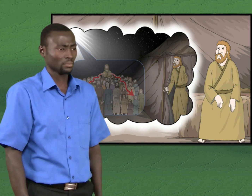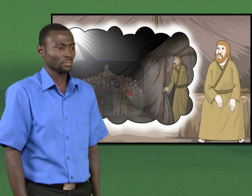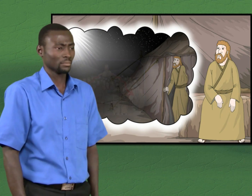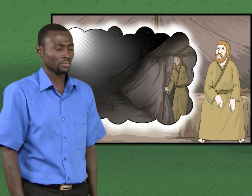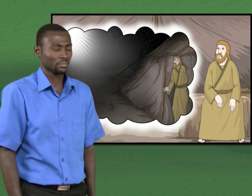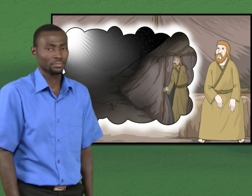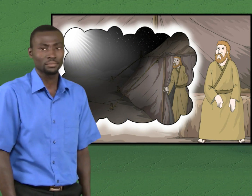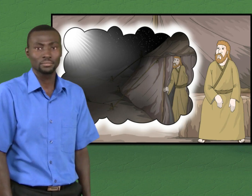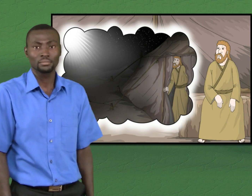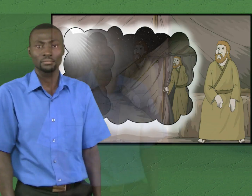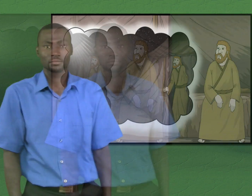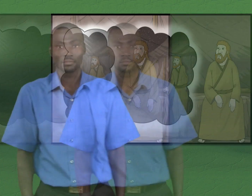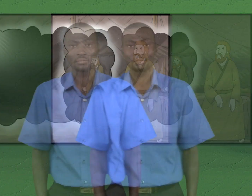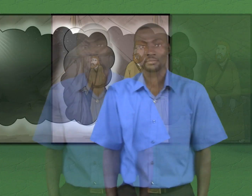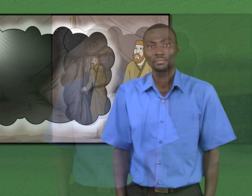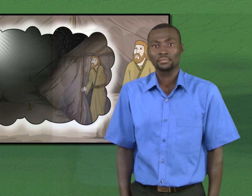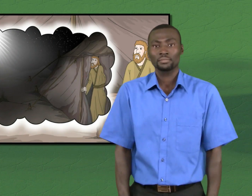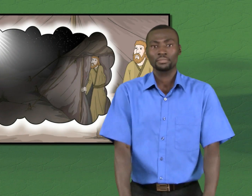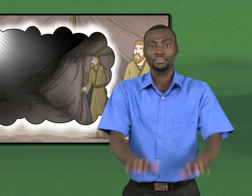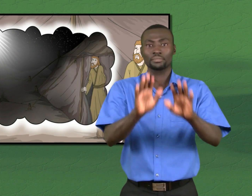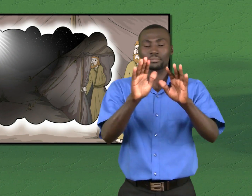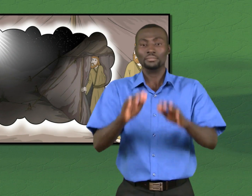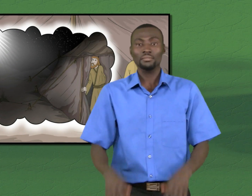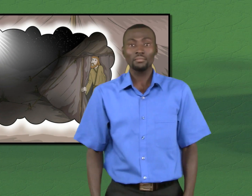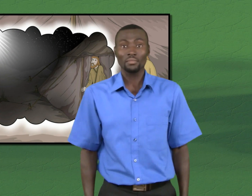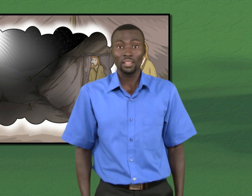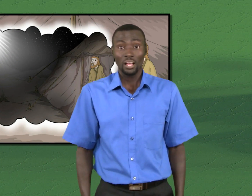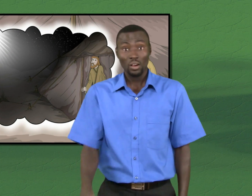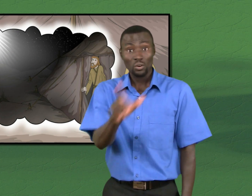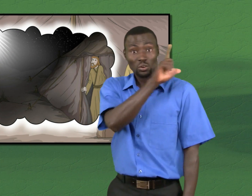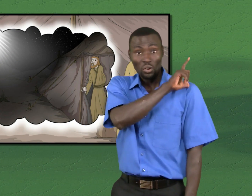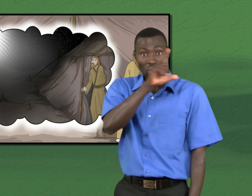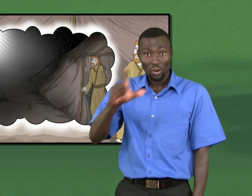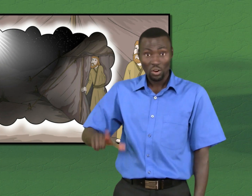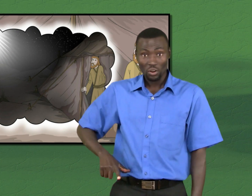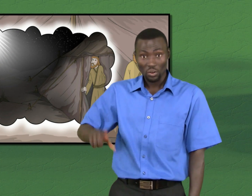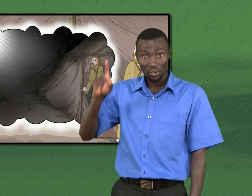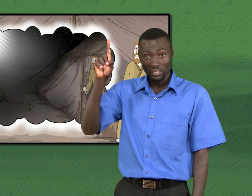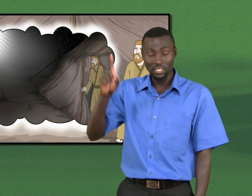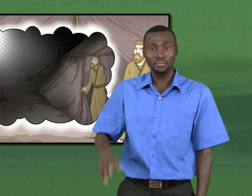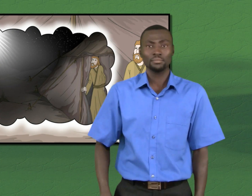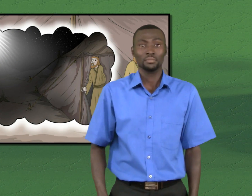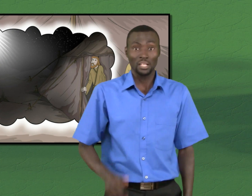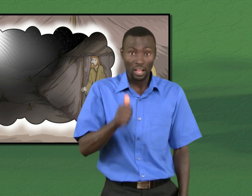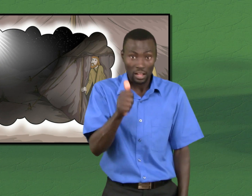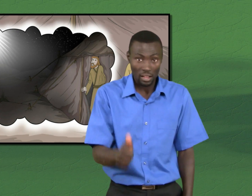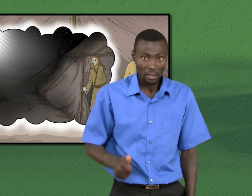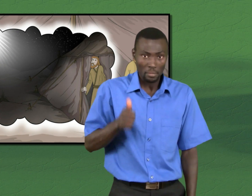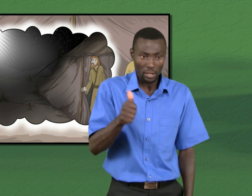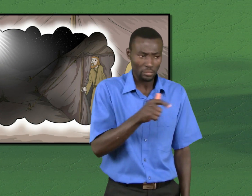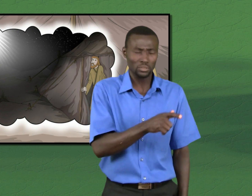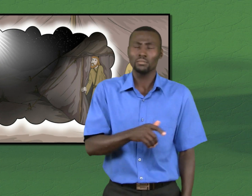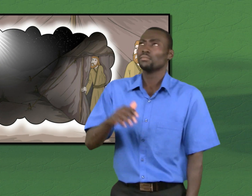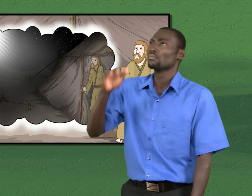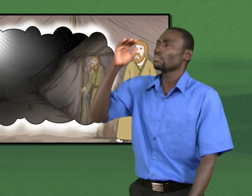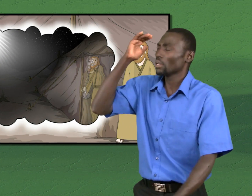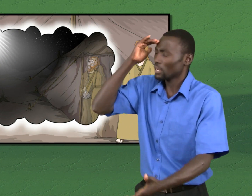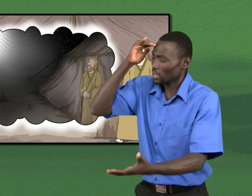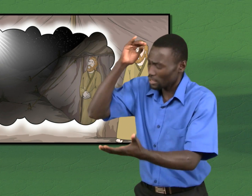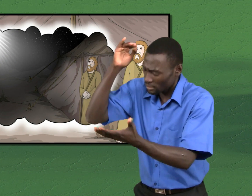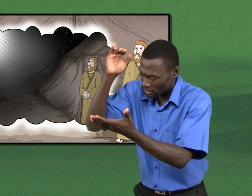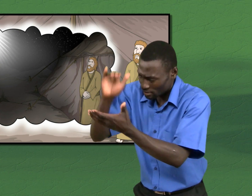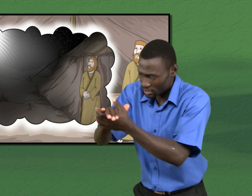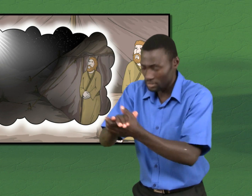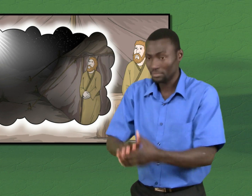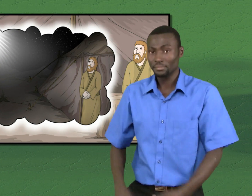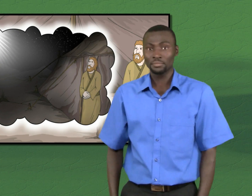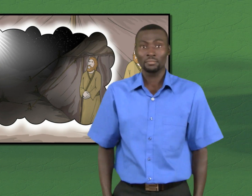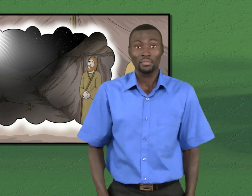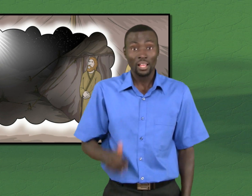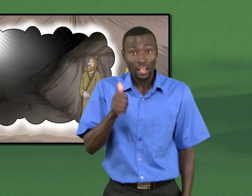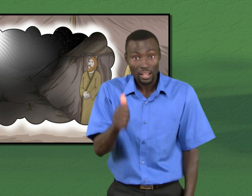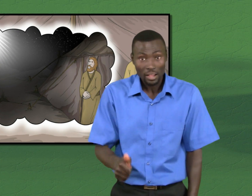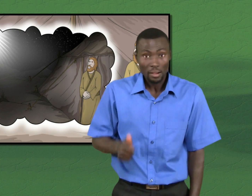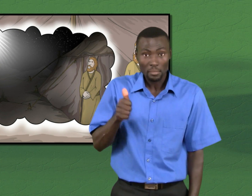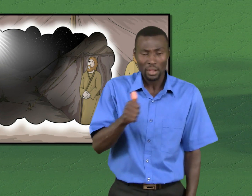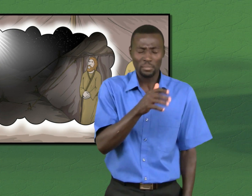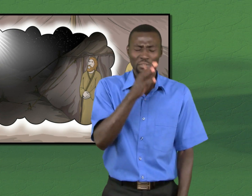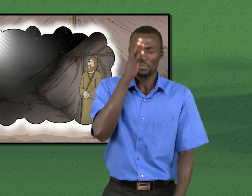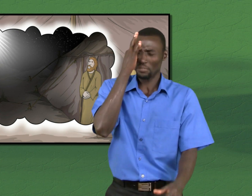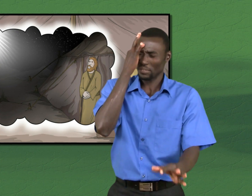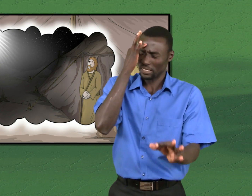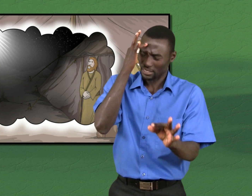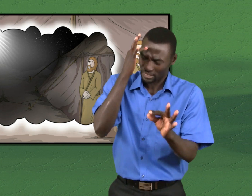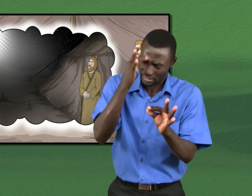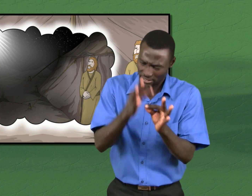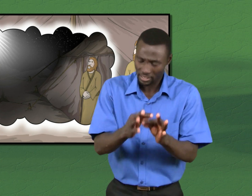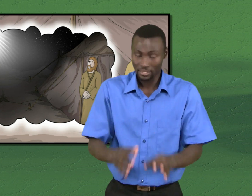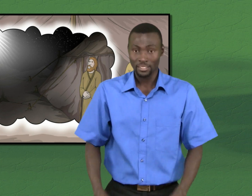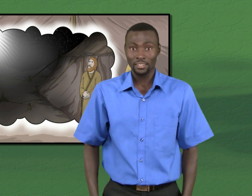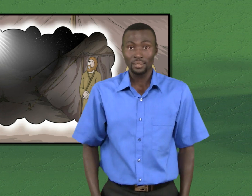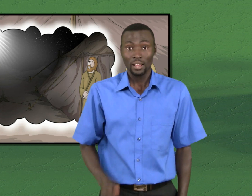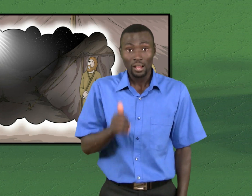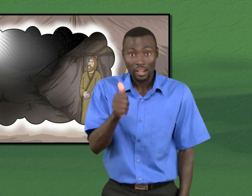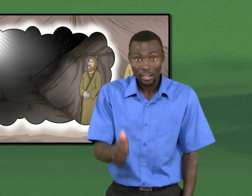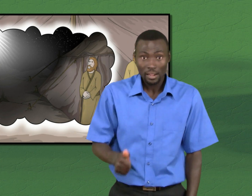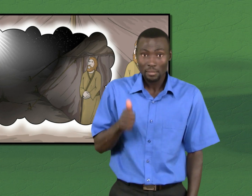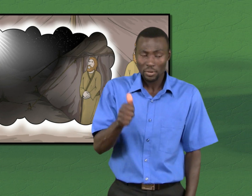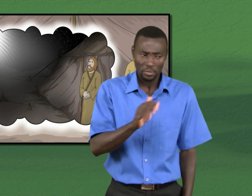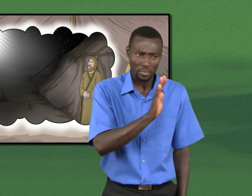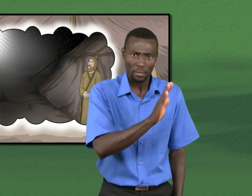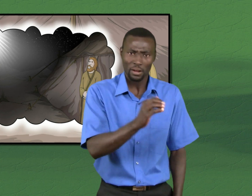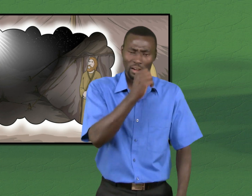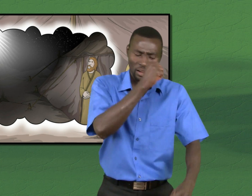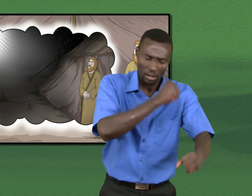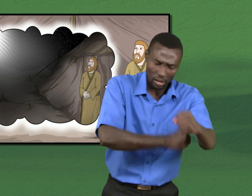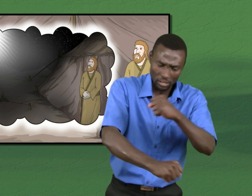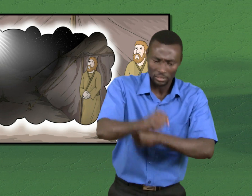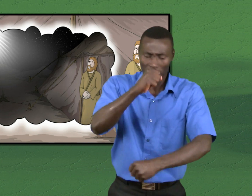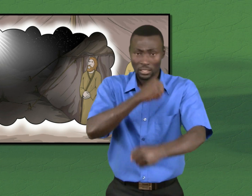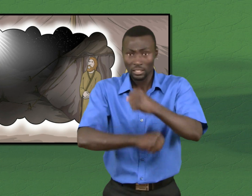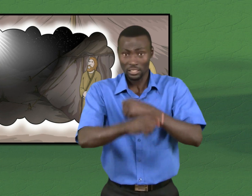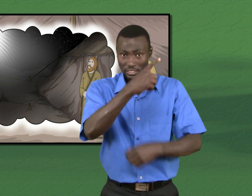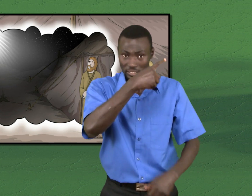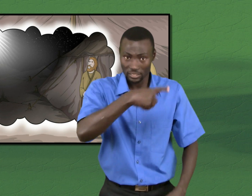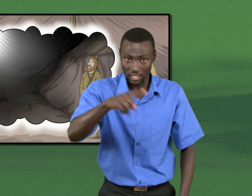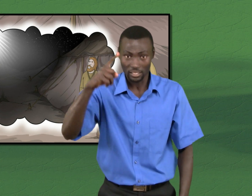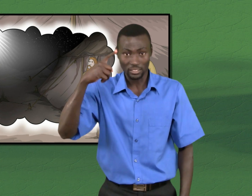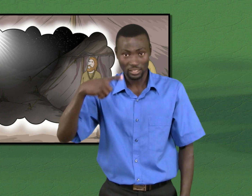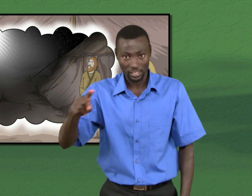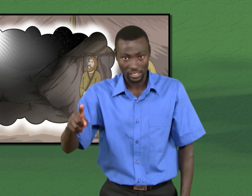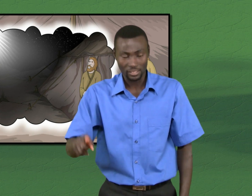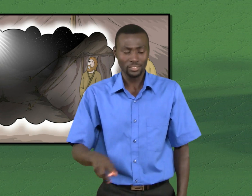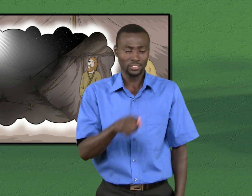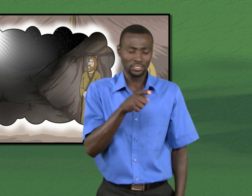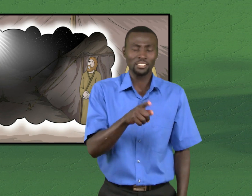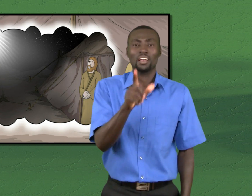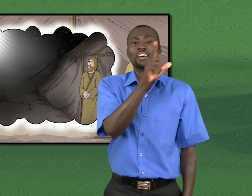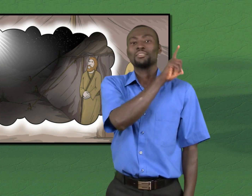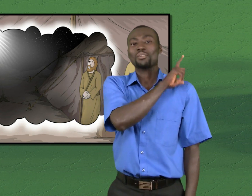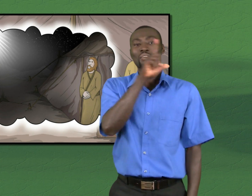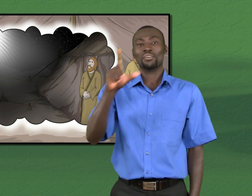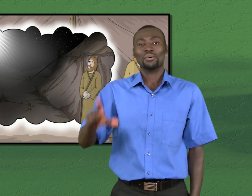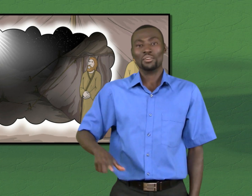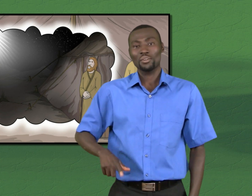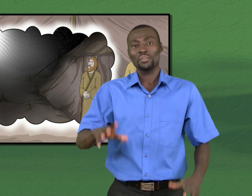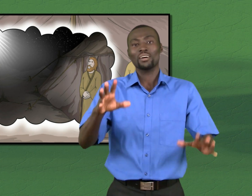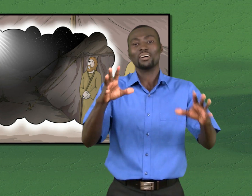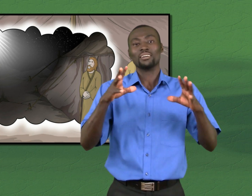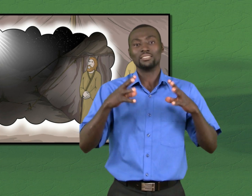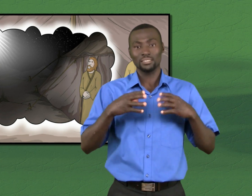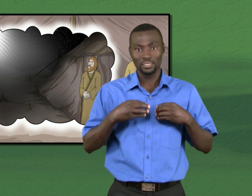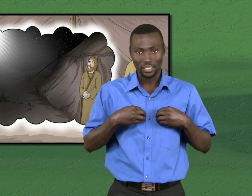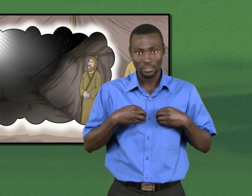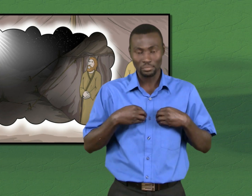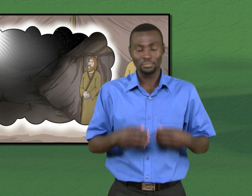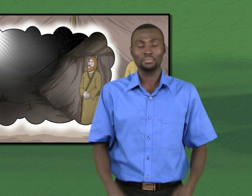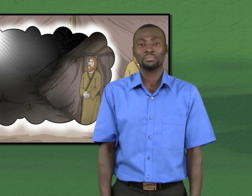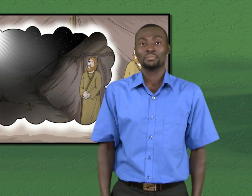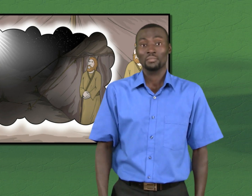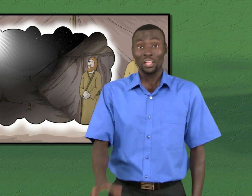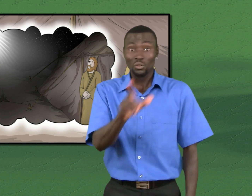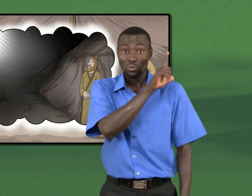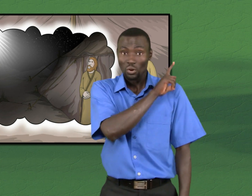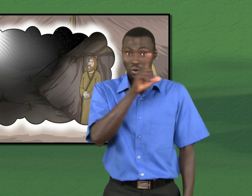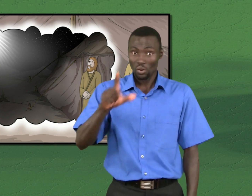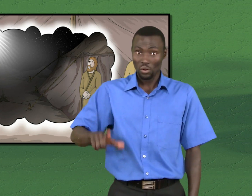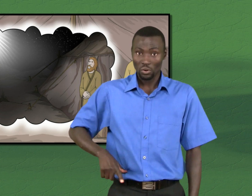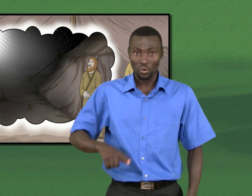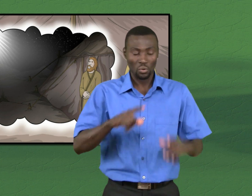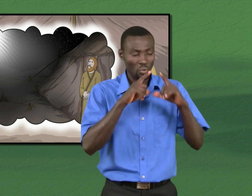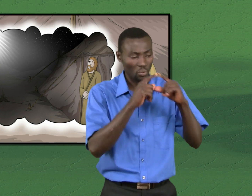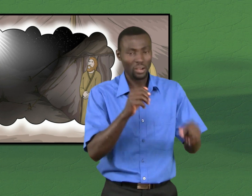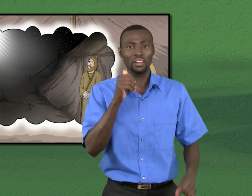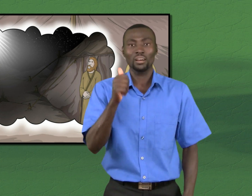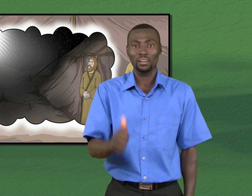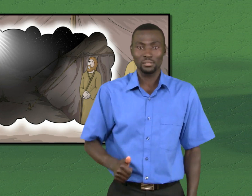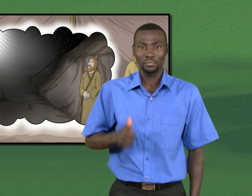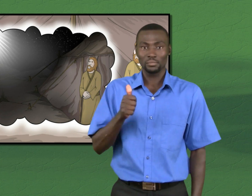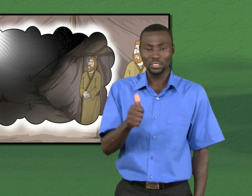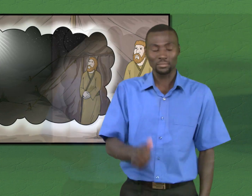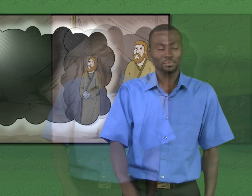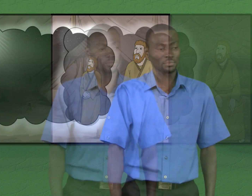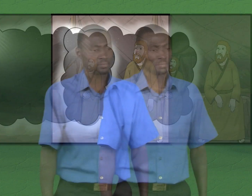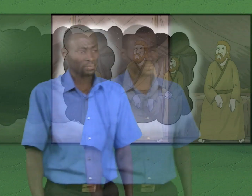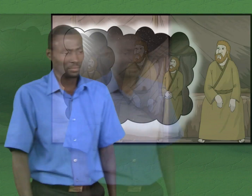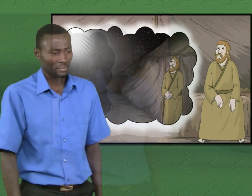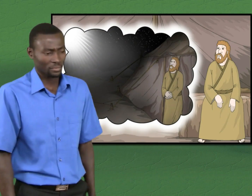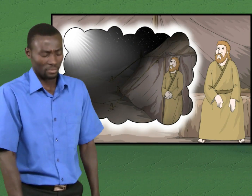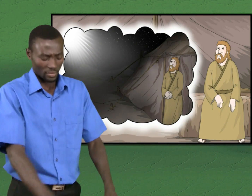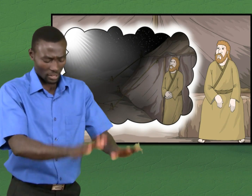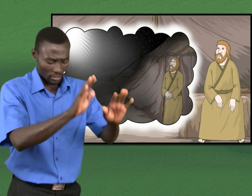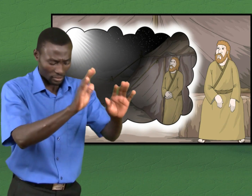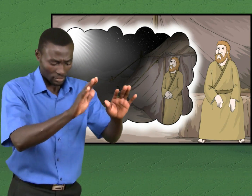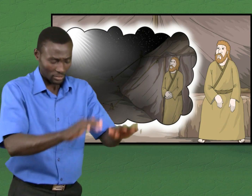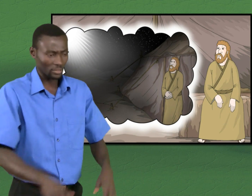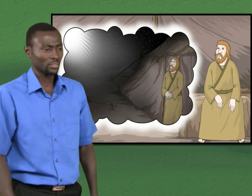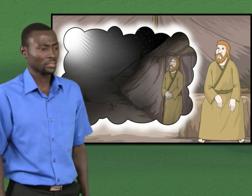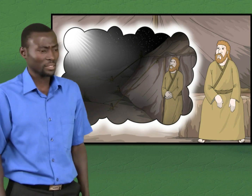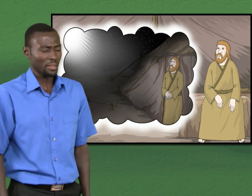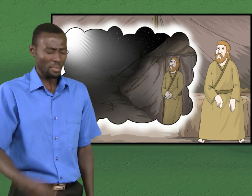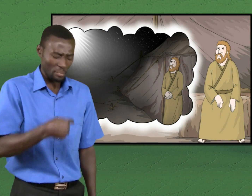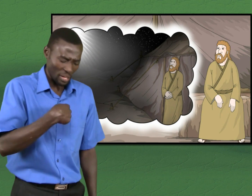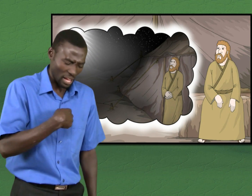Abram believed the LORD, and it was credited to him as righteousness.